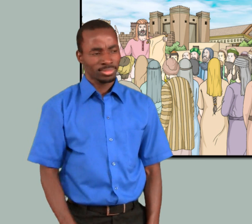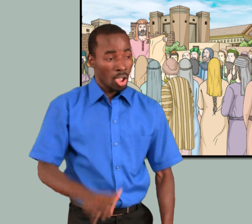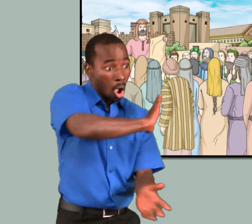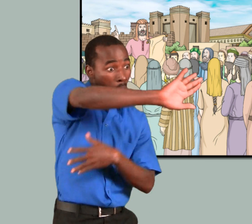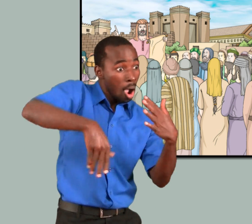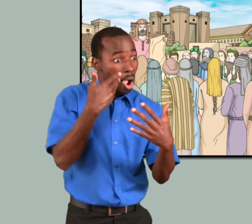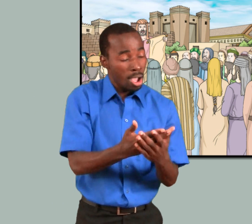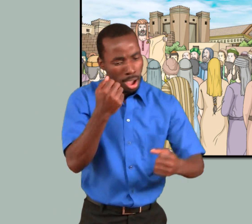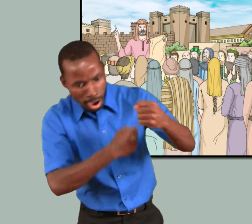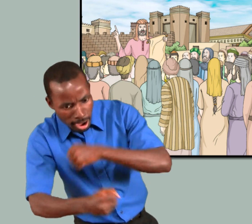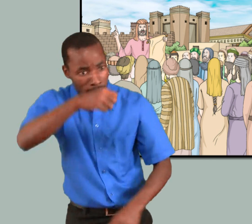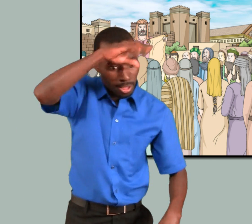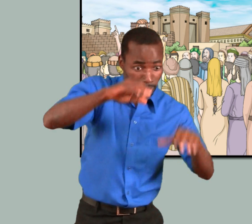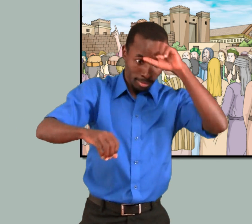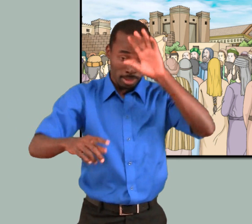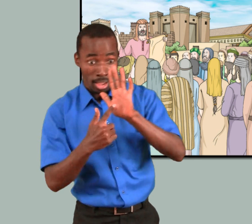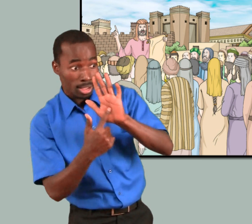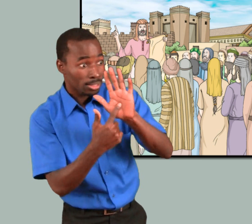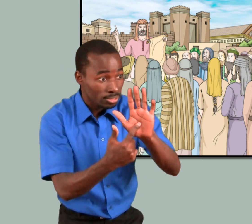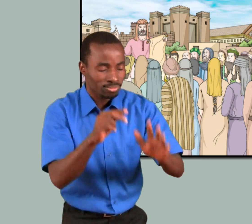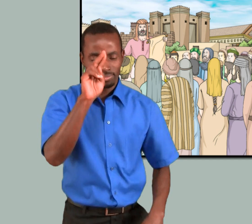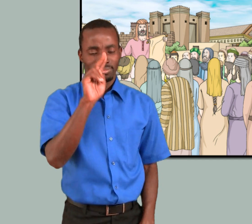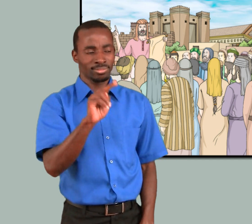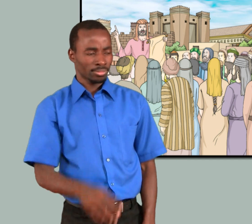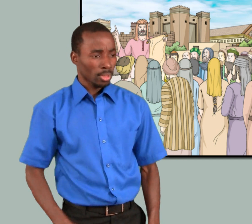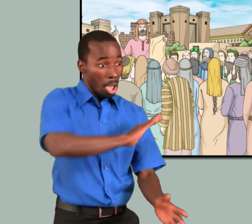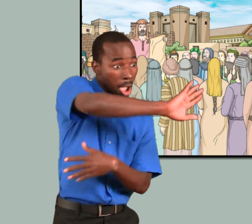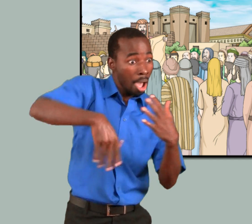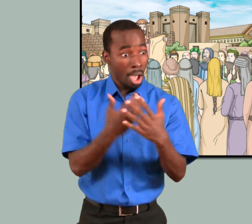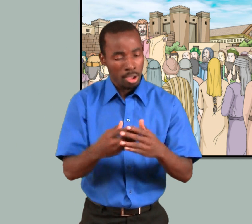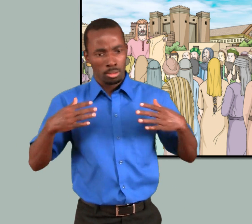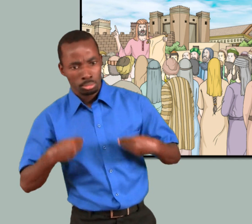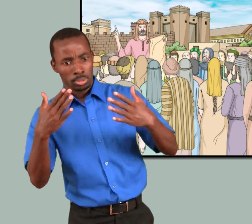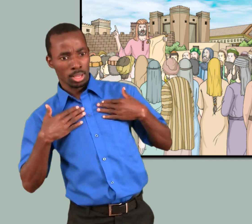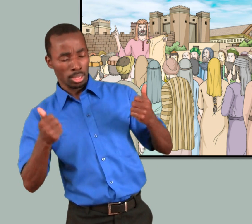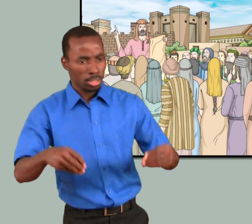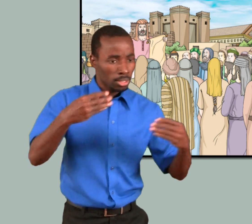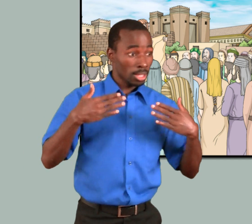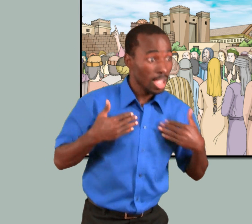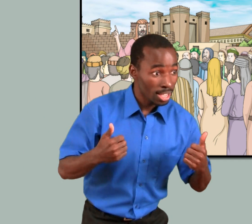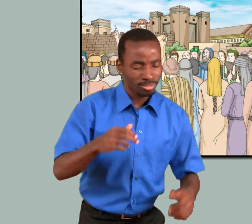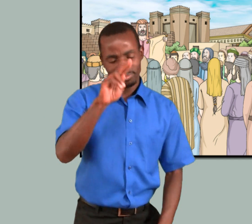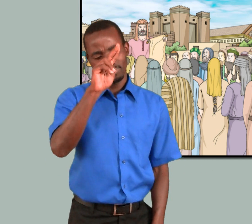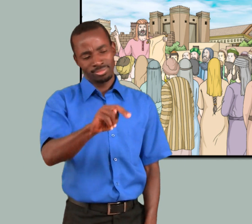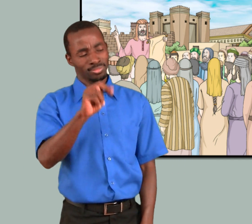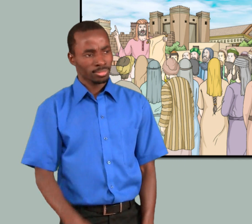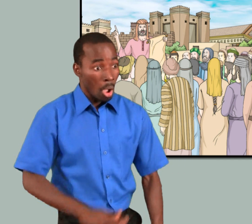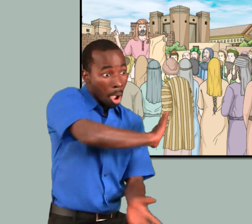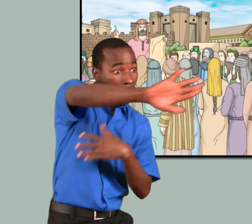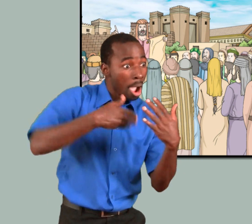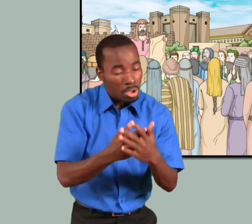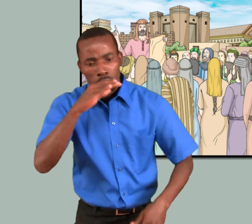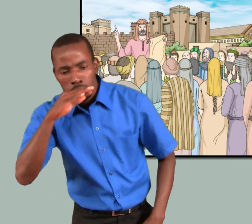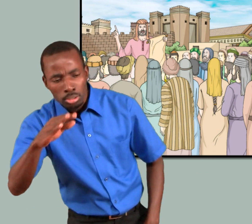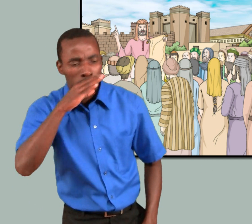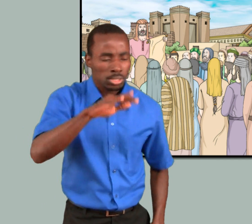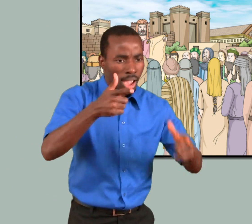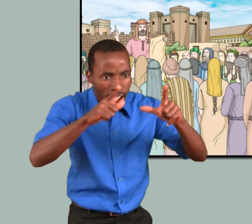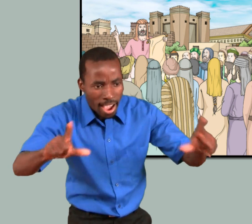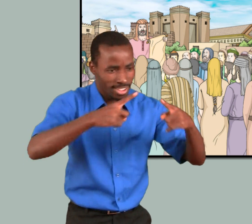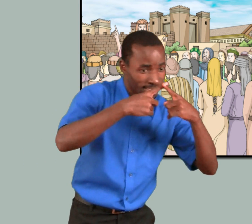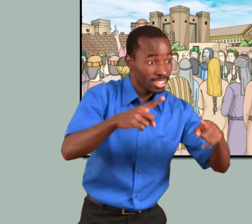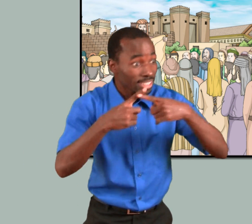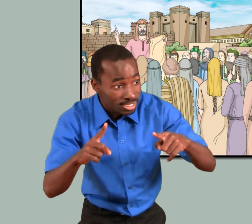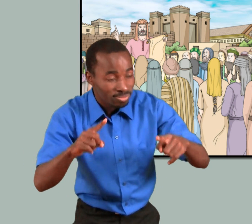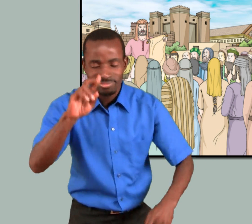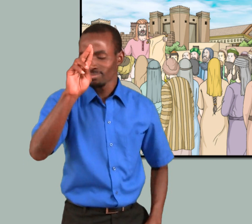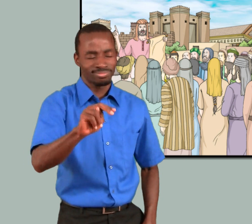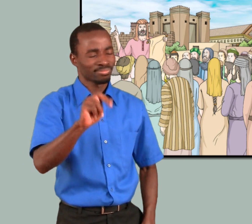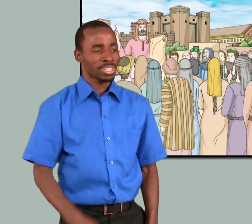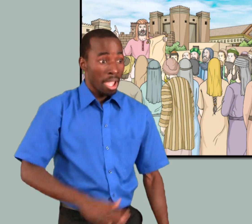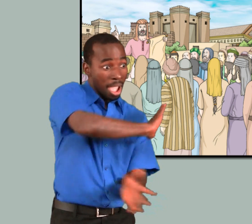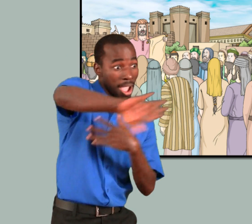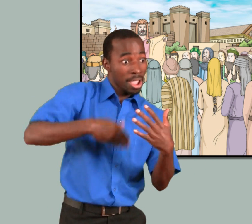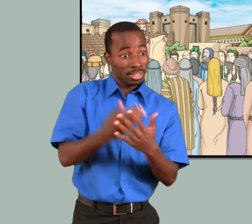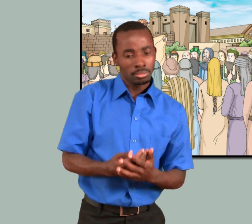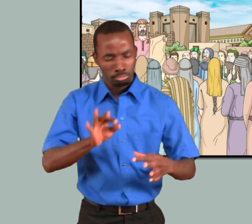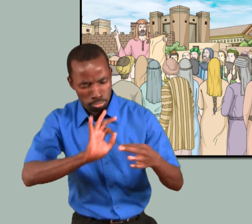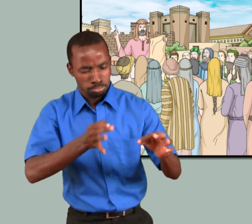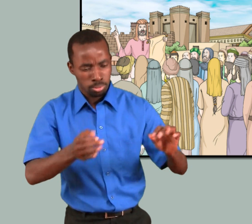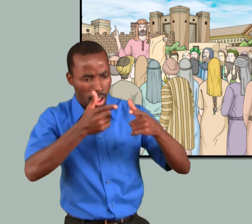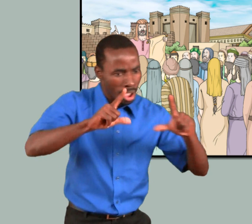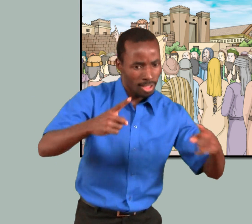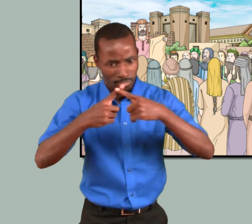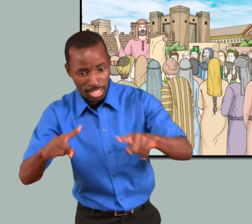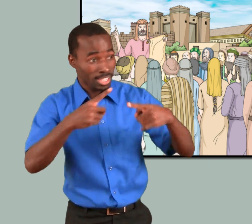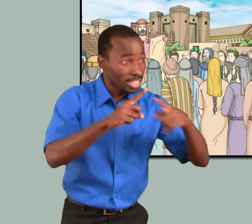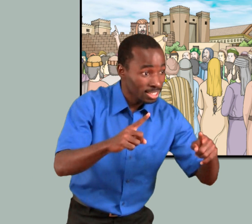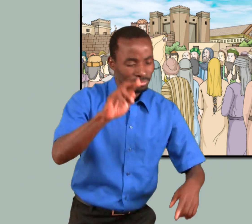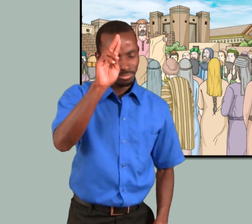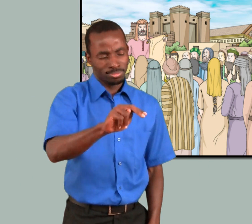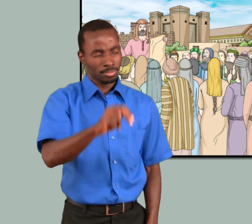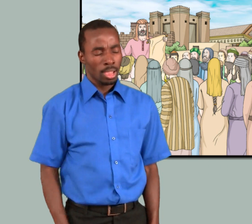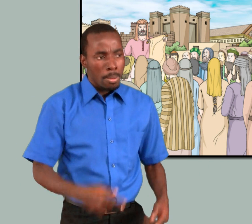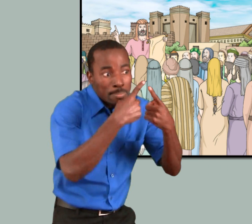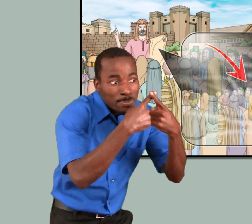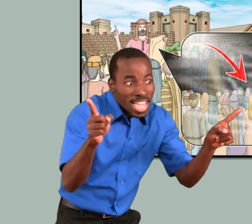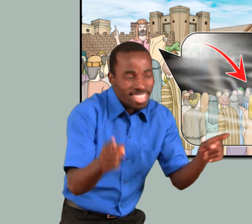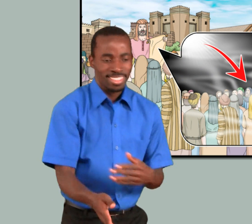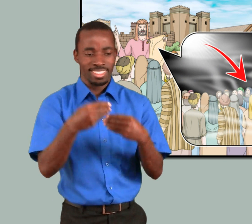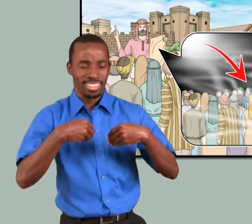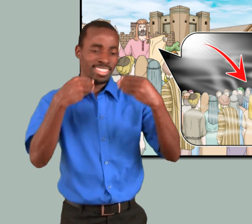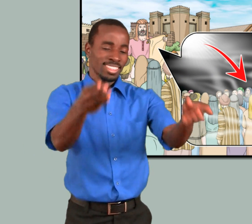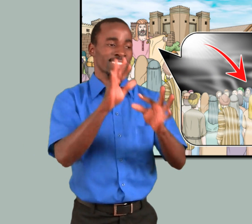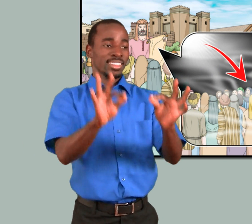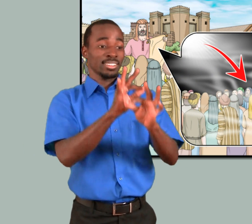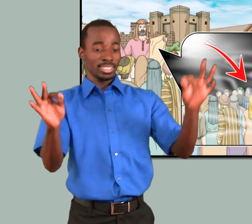Do all have gifts of healing? Do all speak in tongues? Do all interpret?